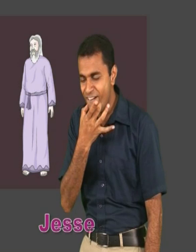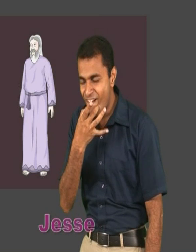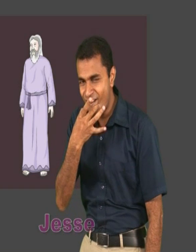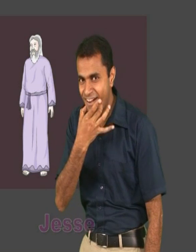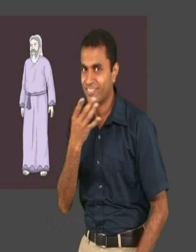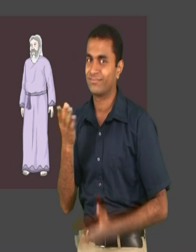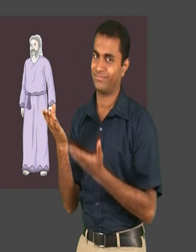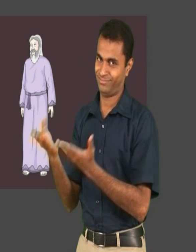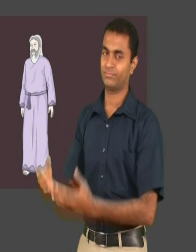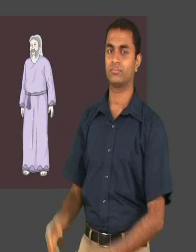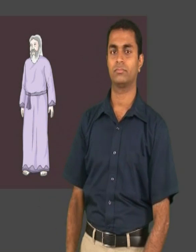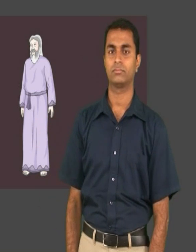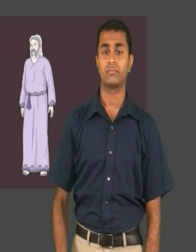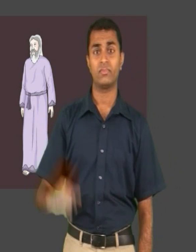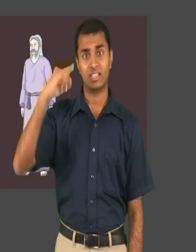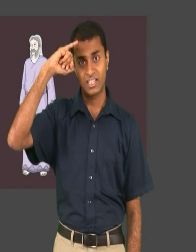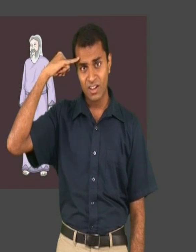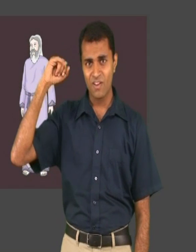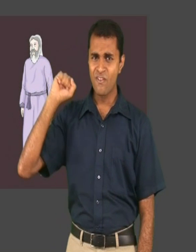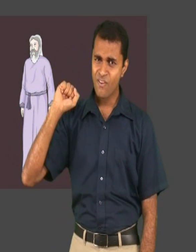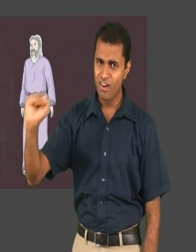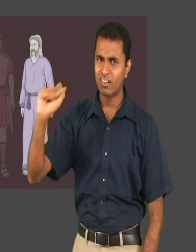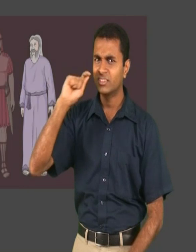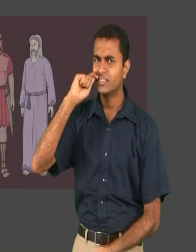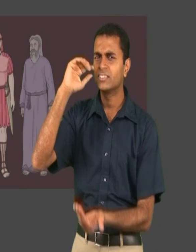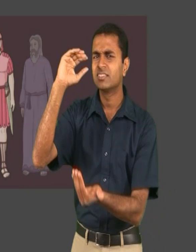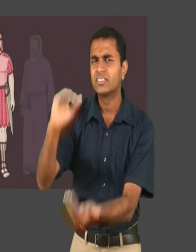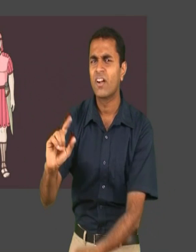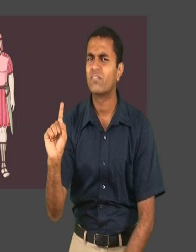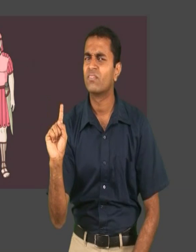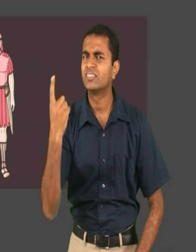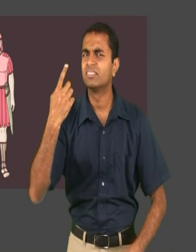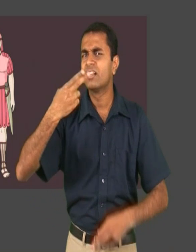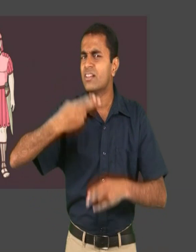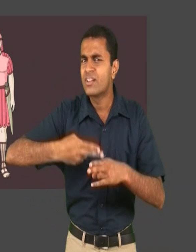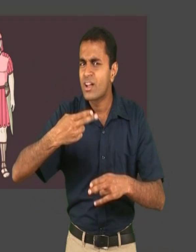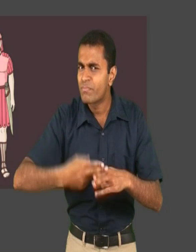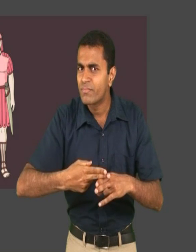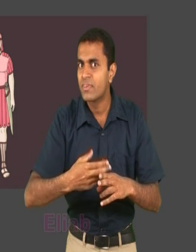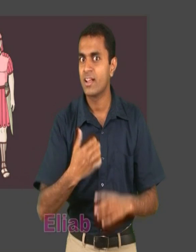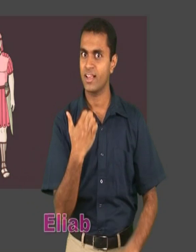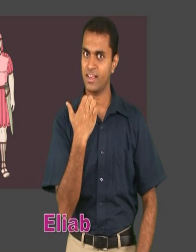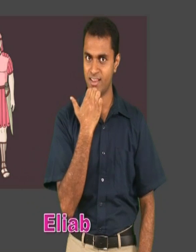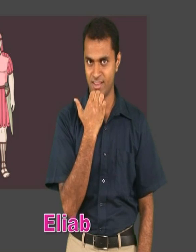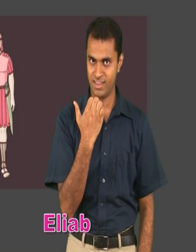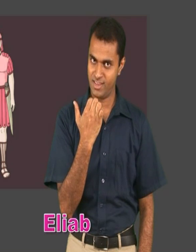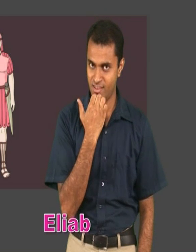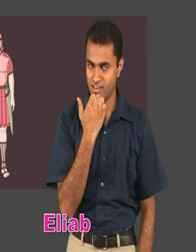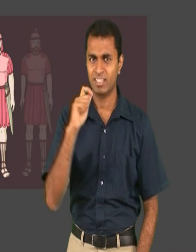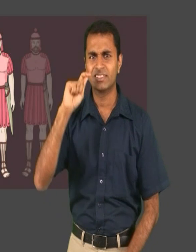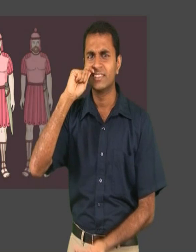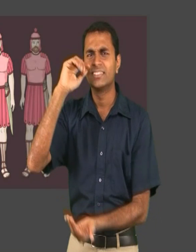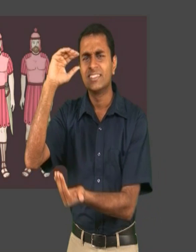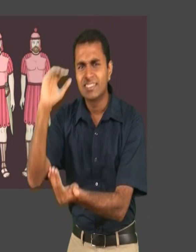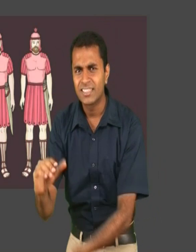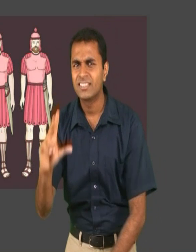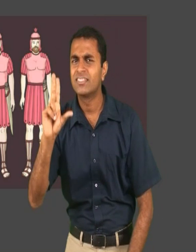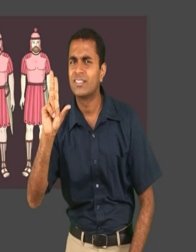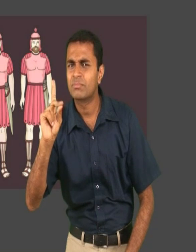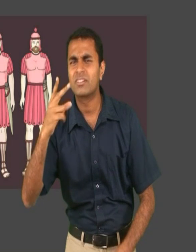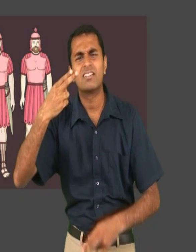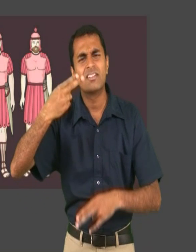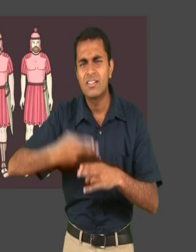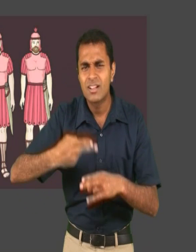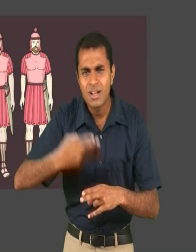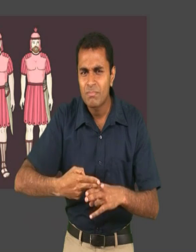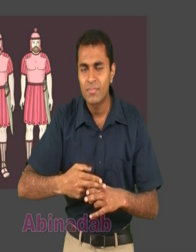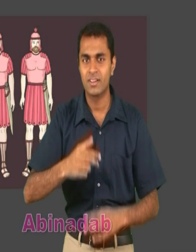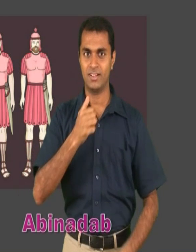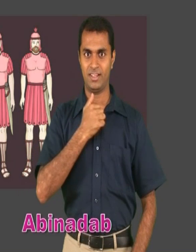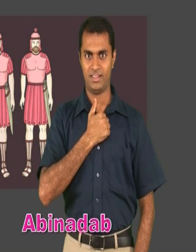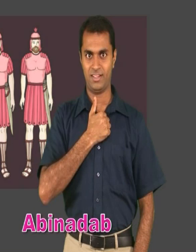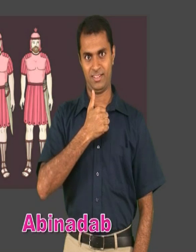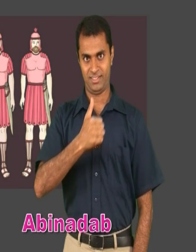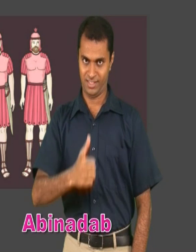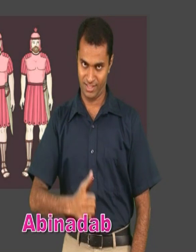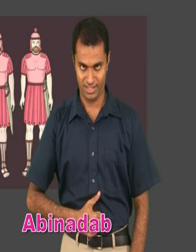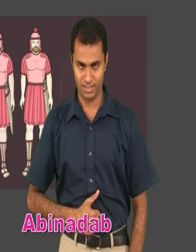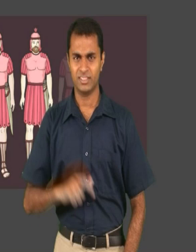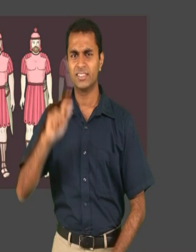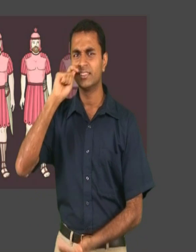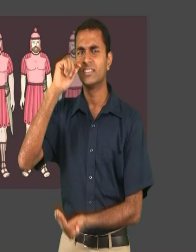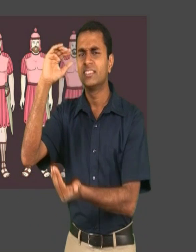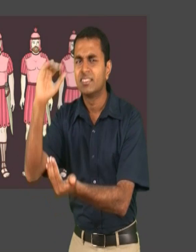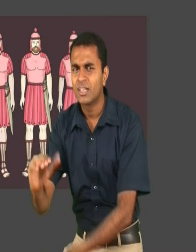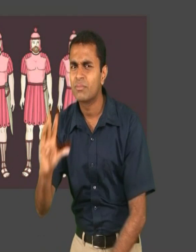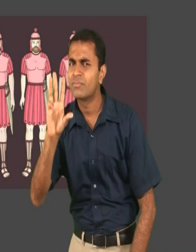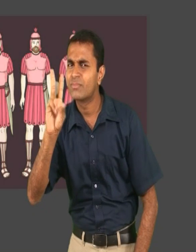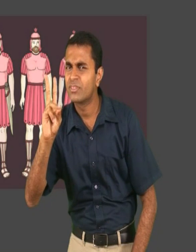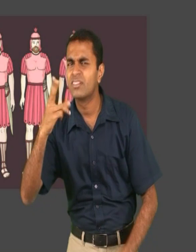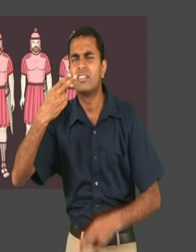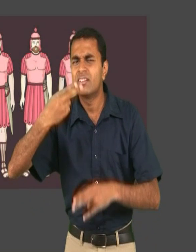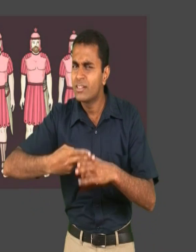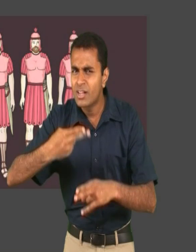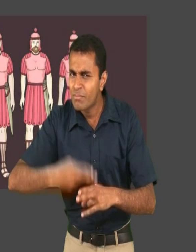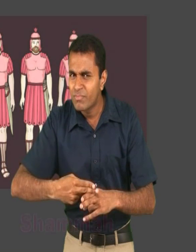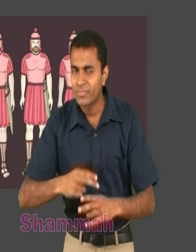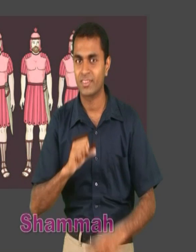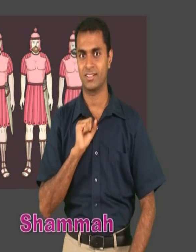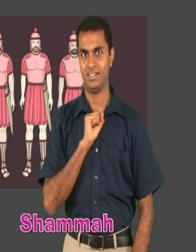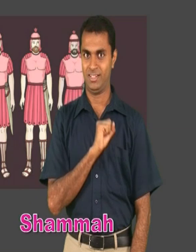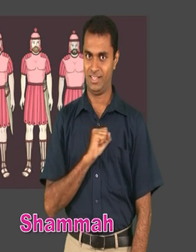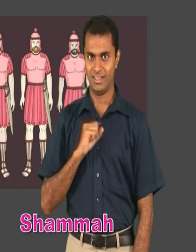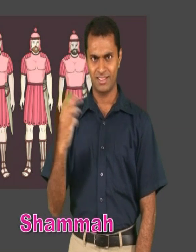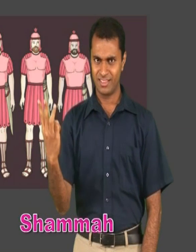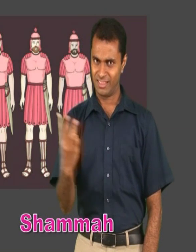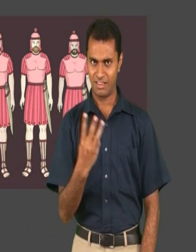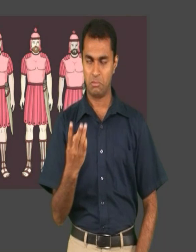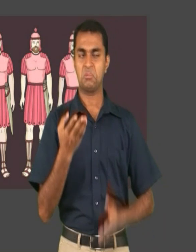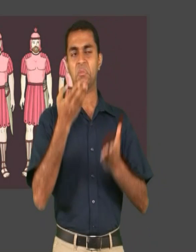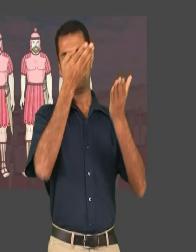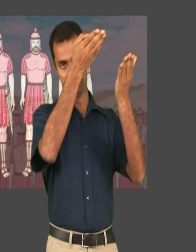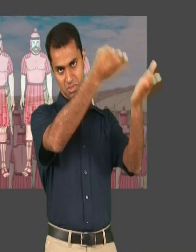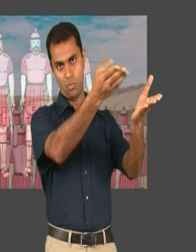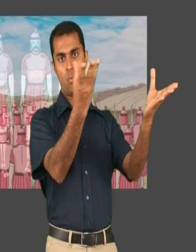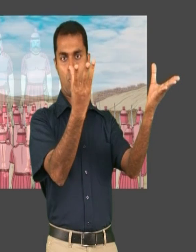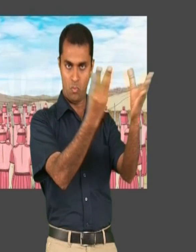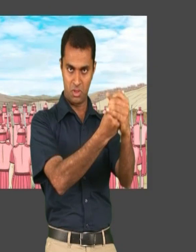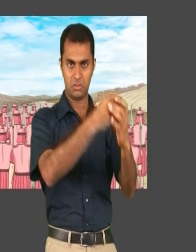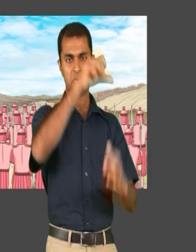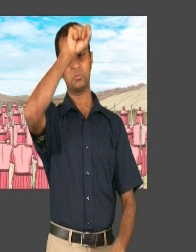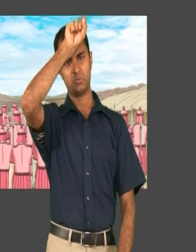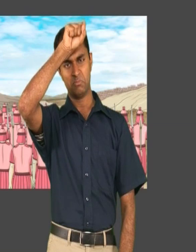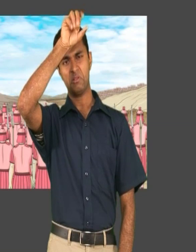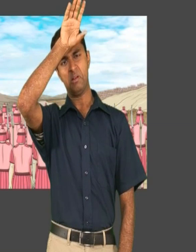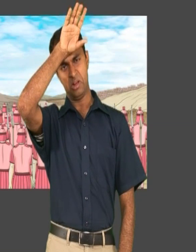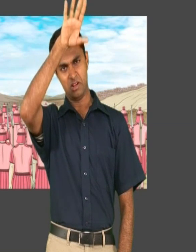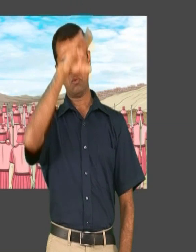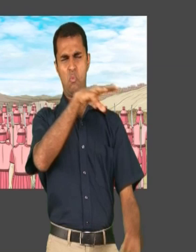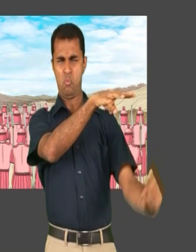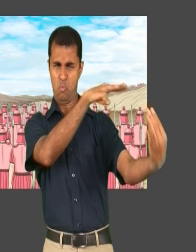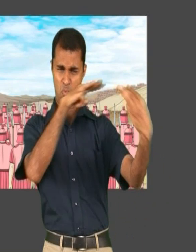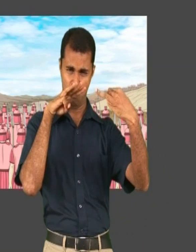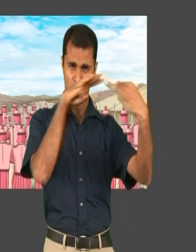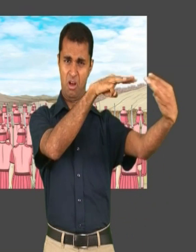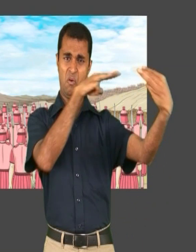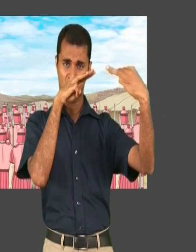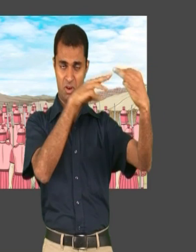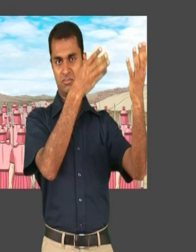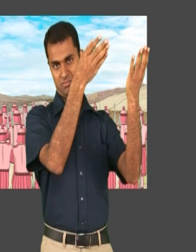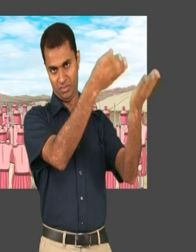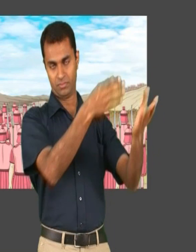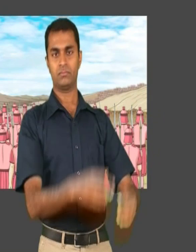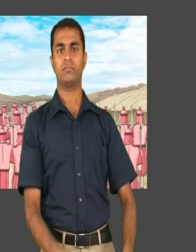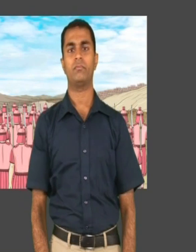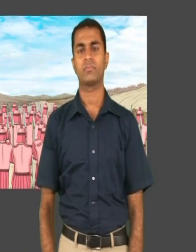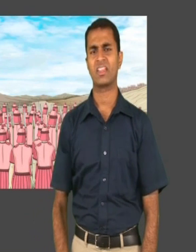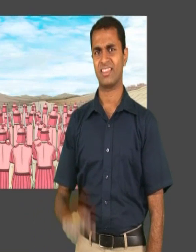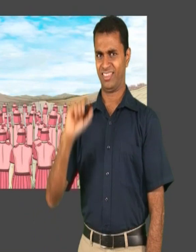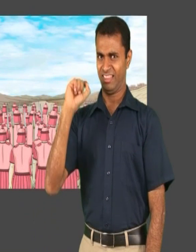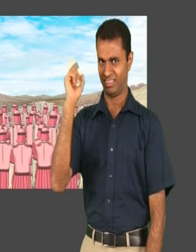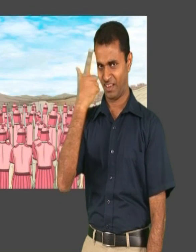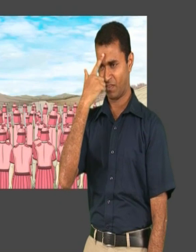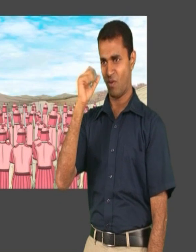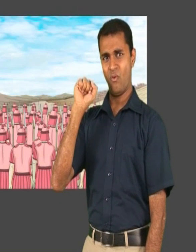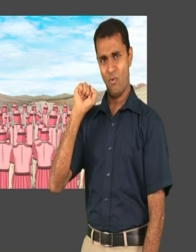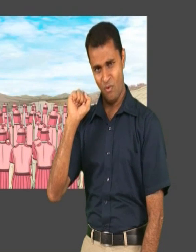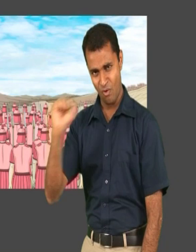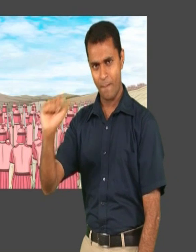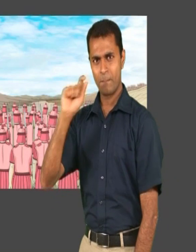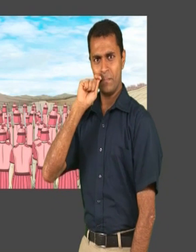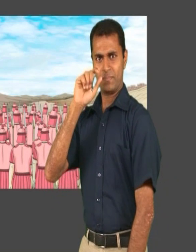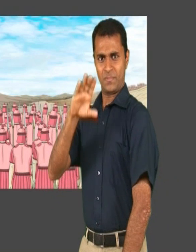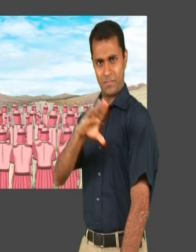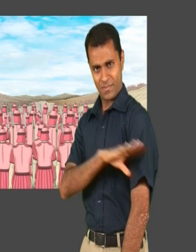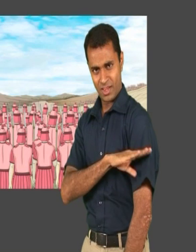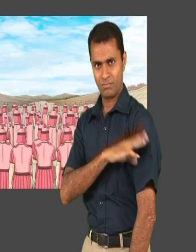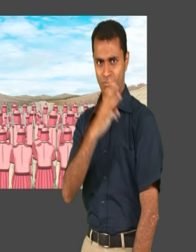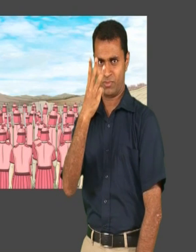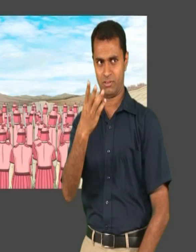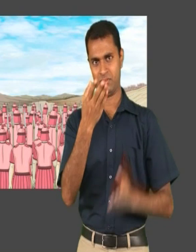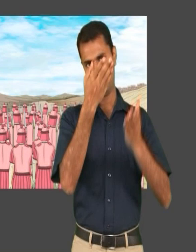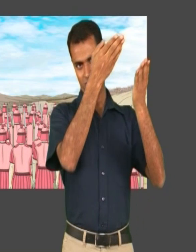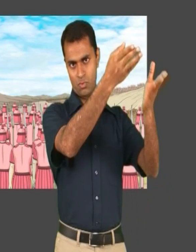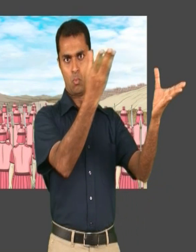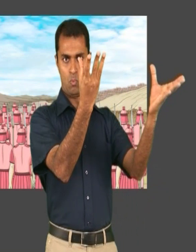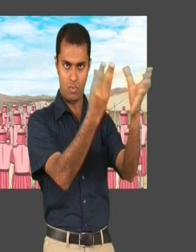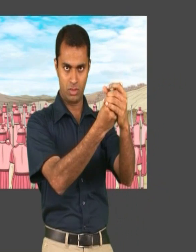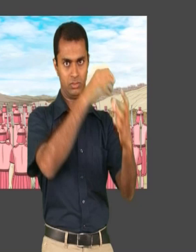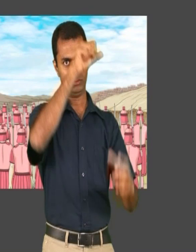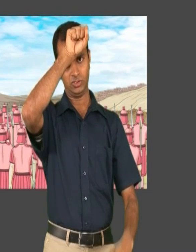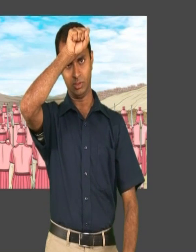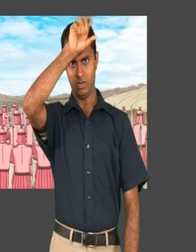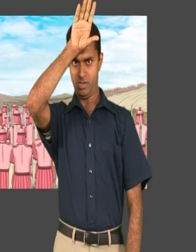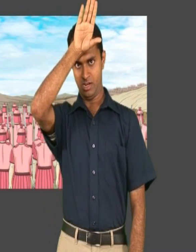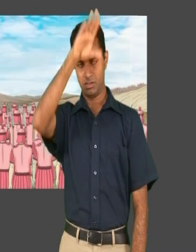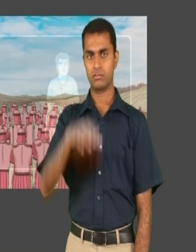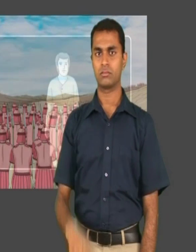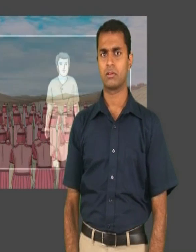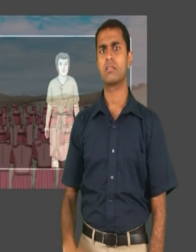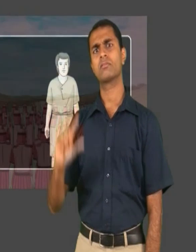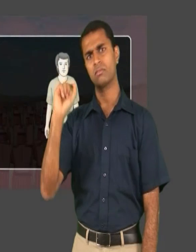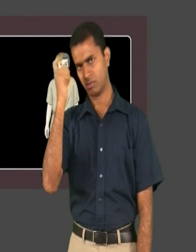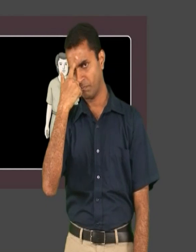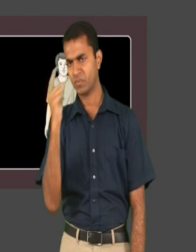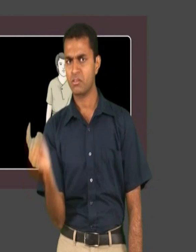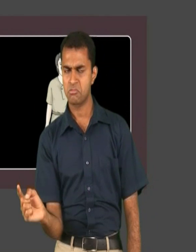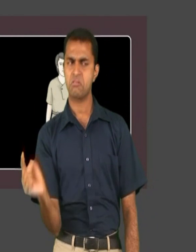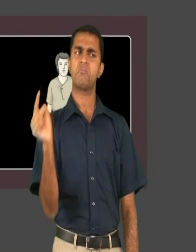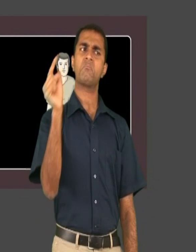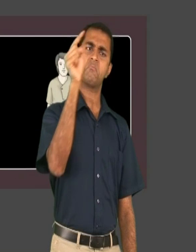The three older sons of Jesse had followed Saul into battle: The firstborn was Eliab, the second was Abinadab, and the third was Shammah.